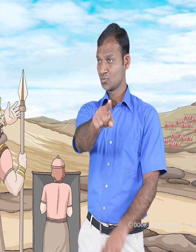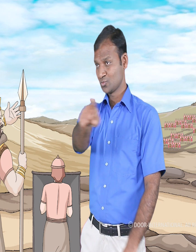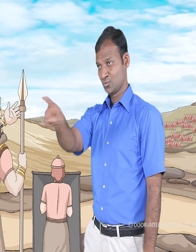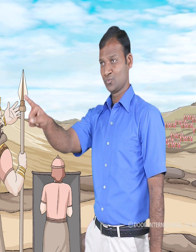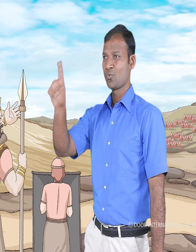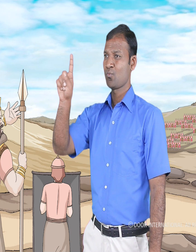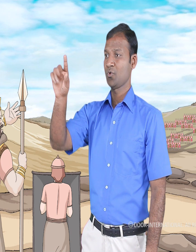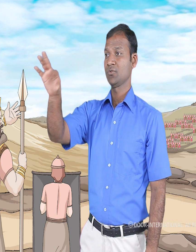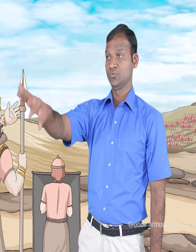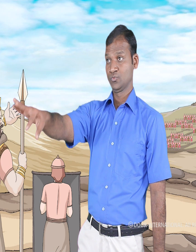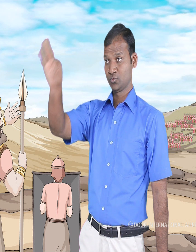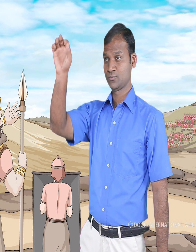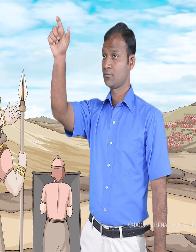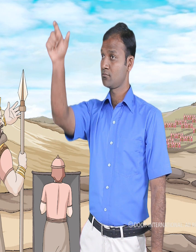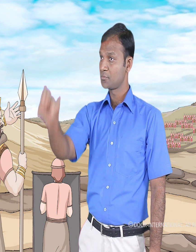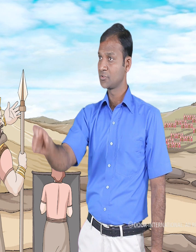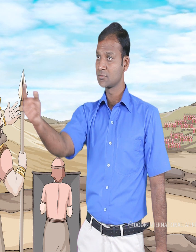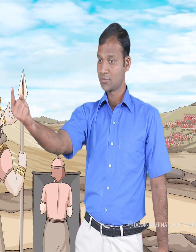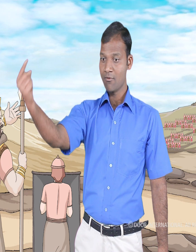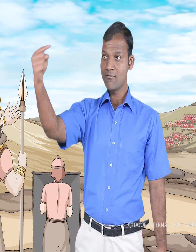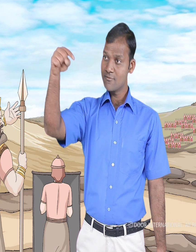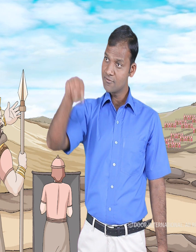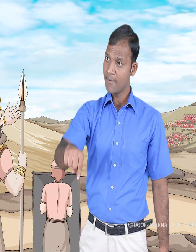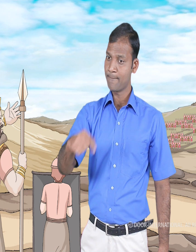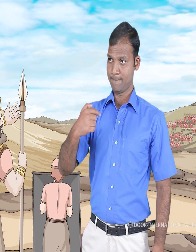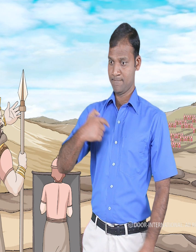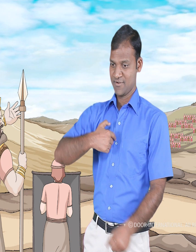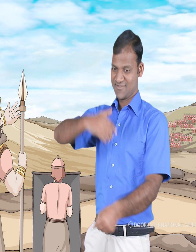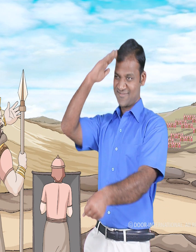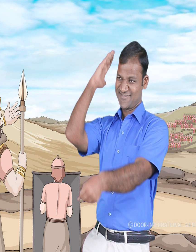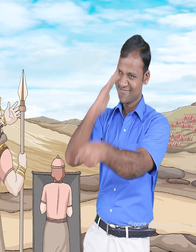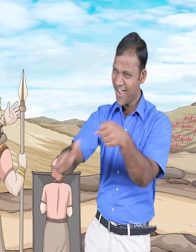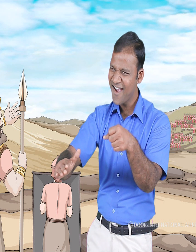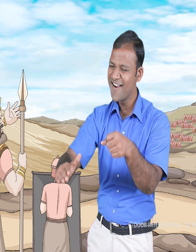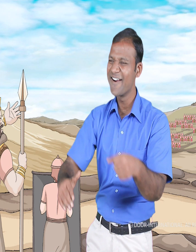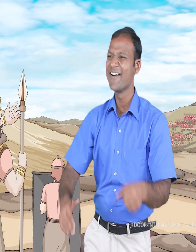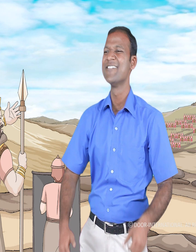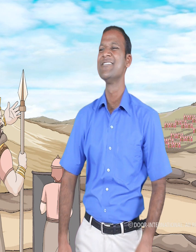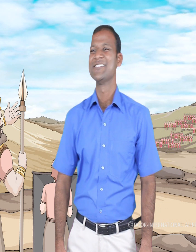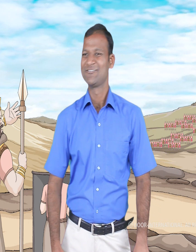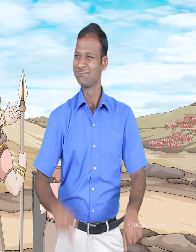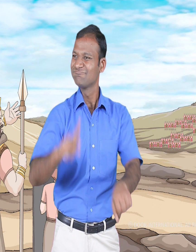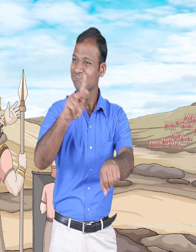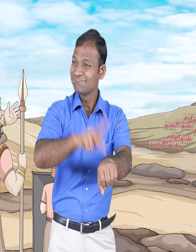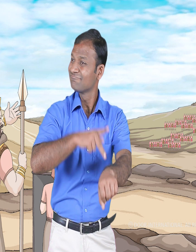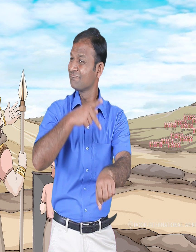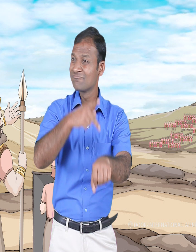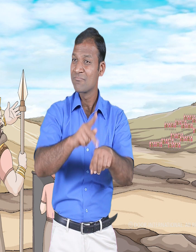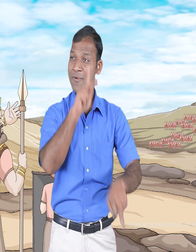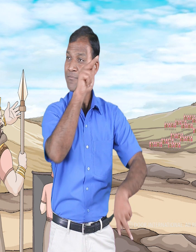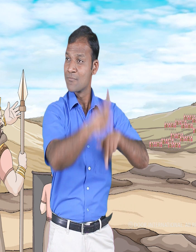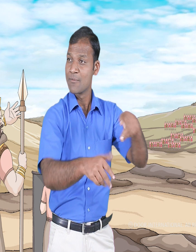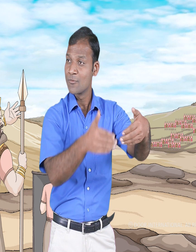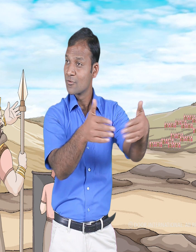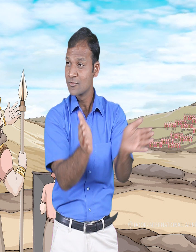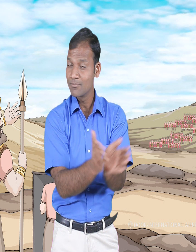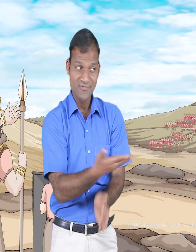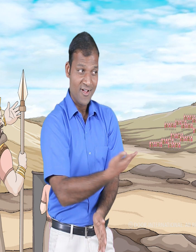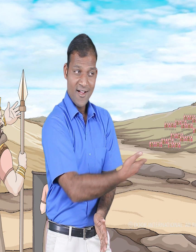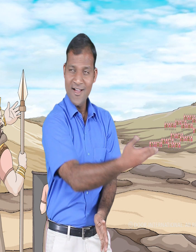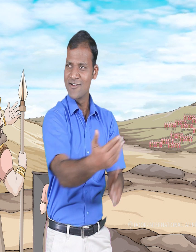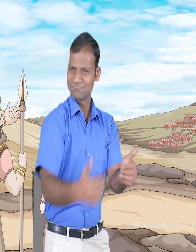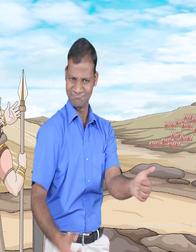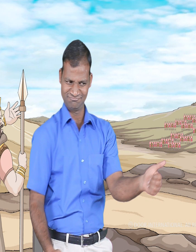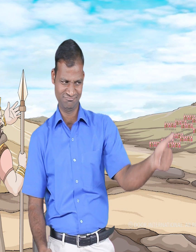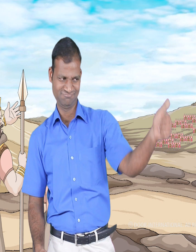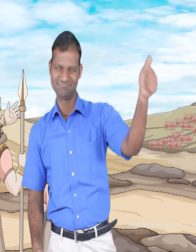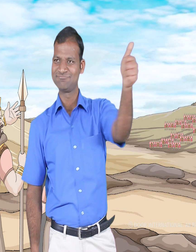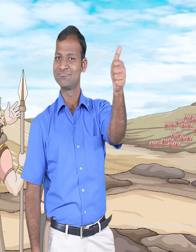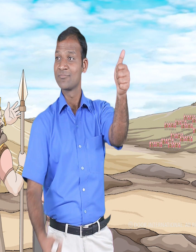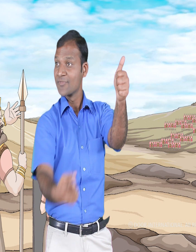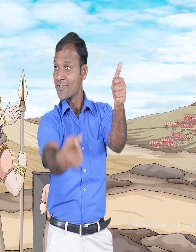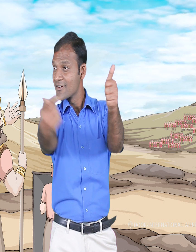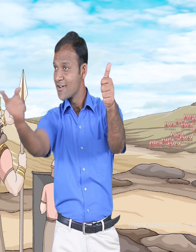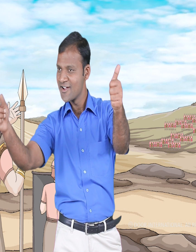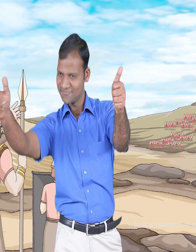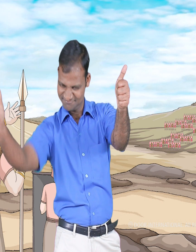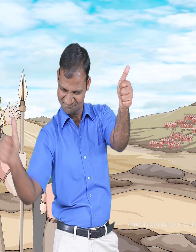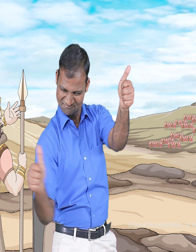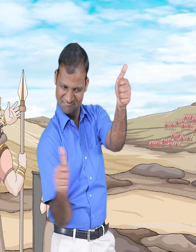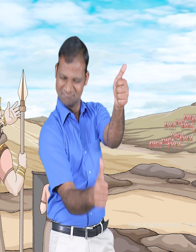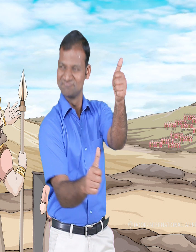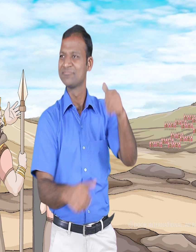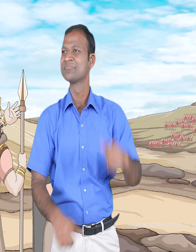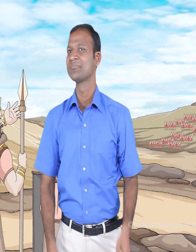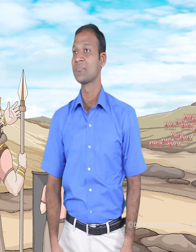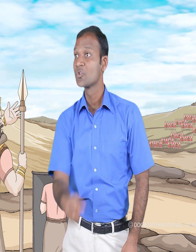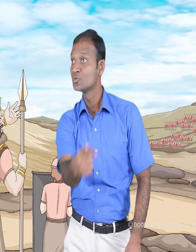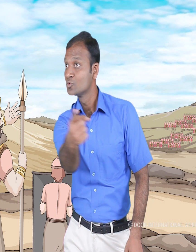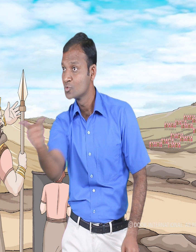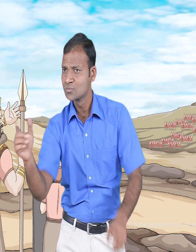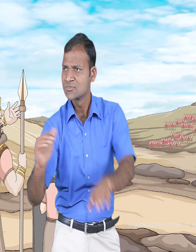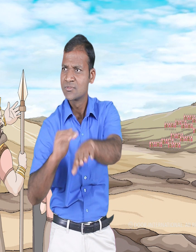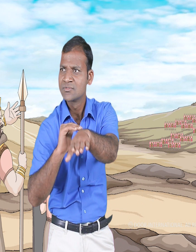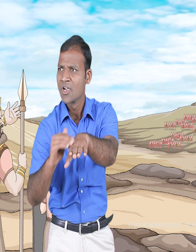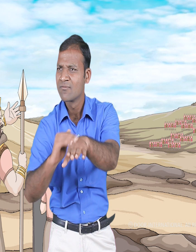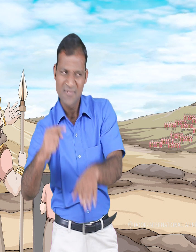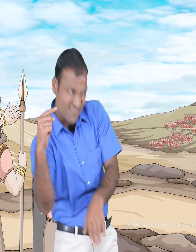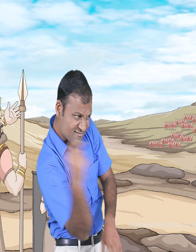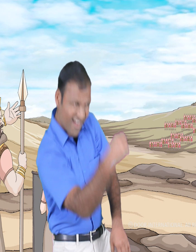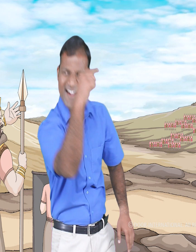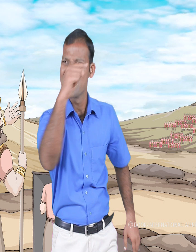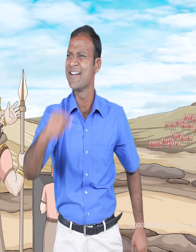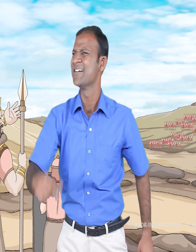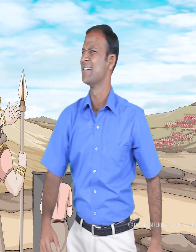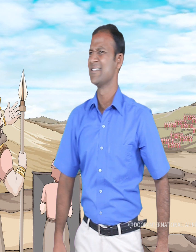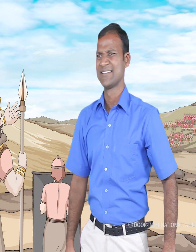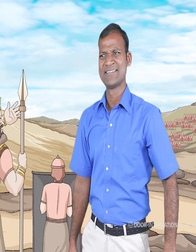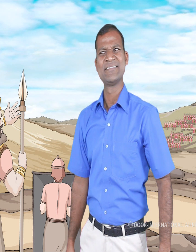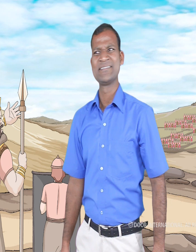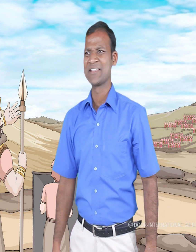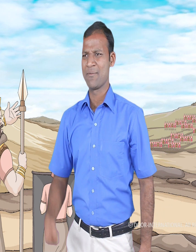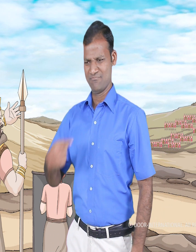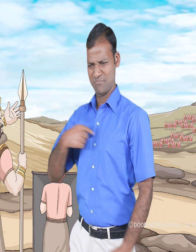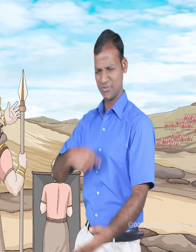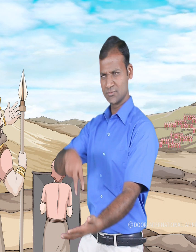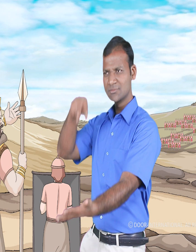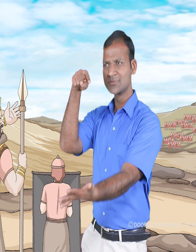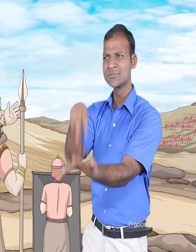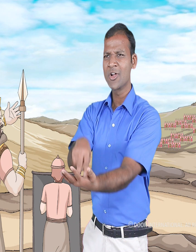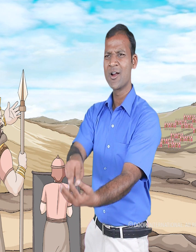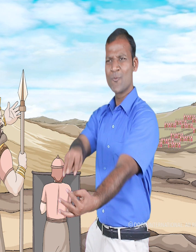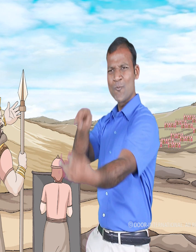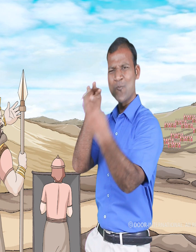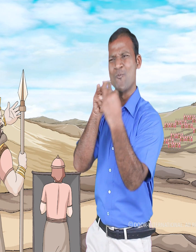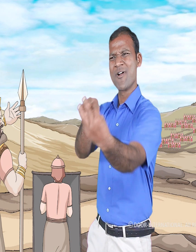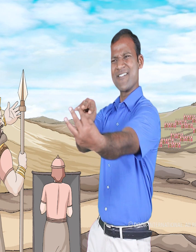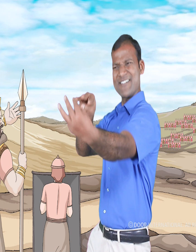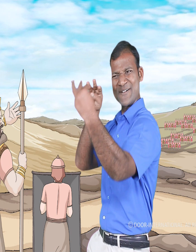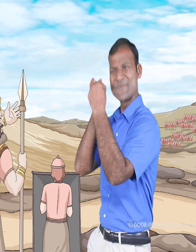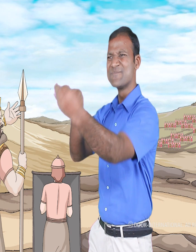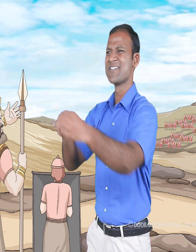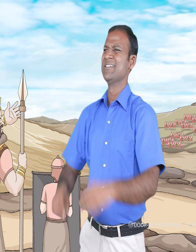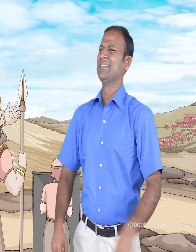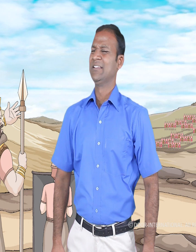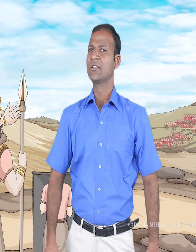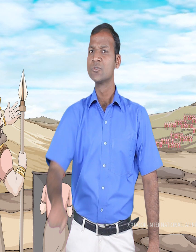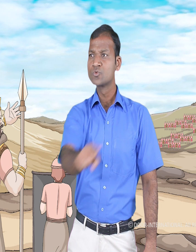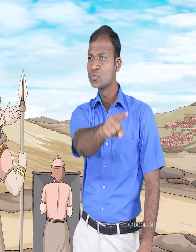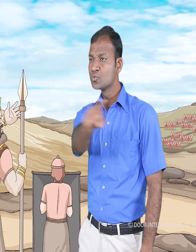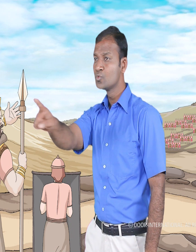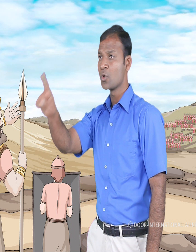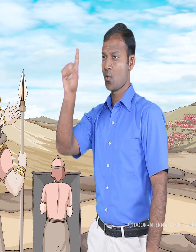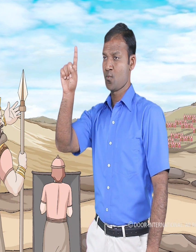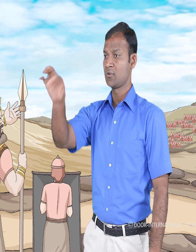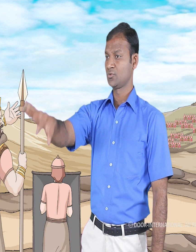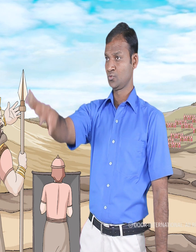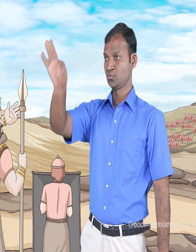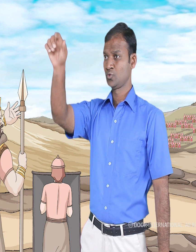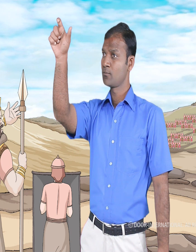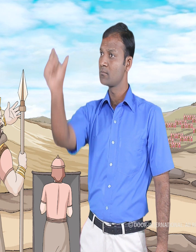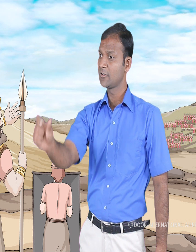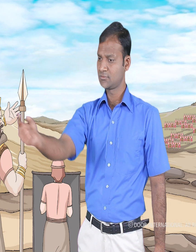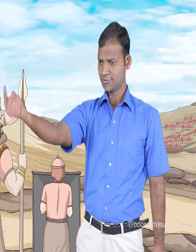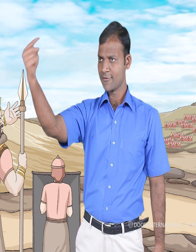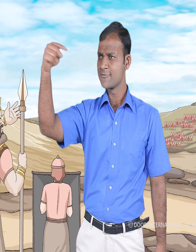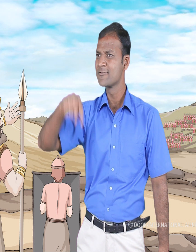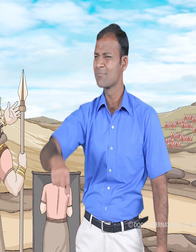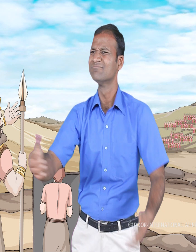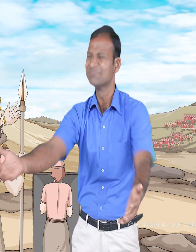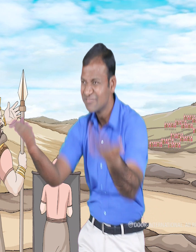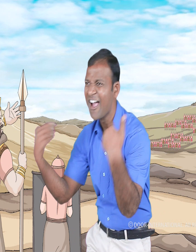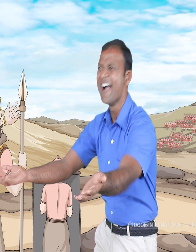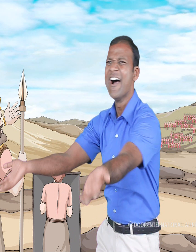But if I prevail against him and kill him, then you shall be our servants and labor for us.”